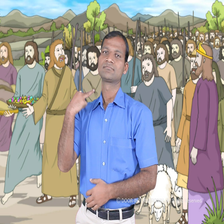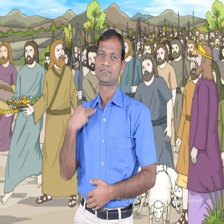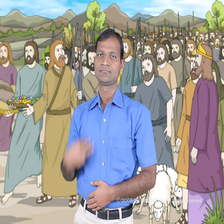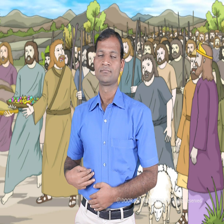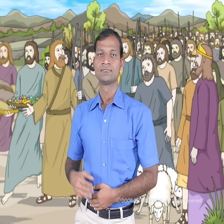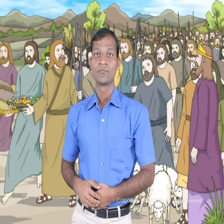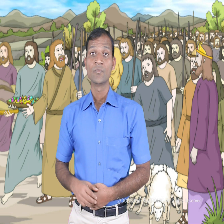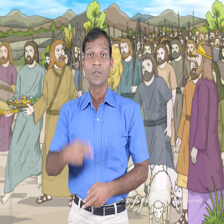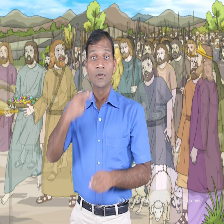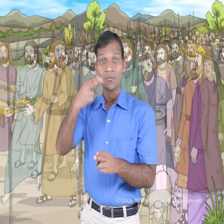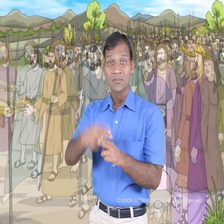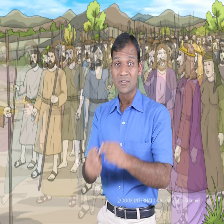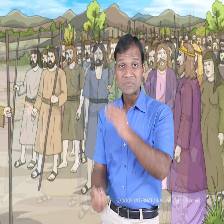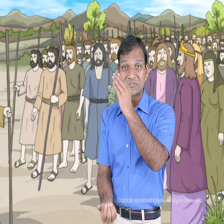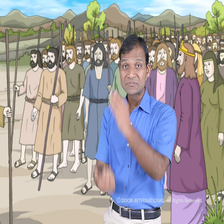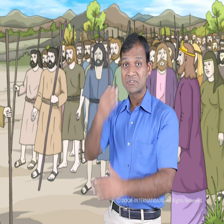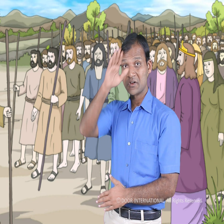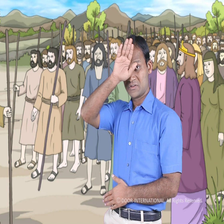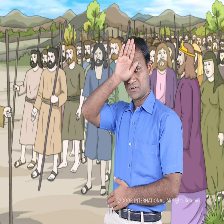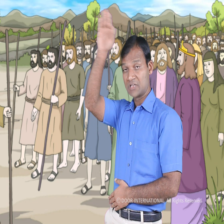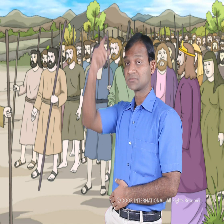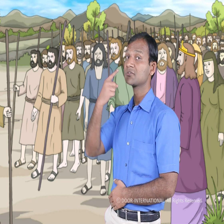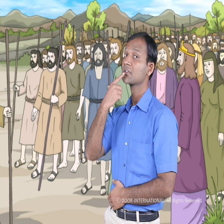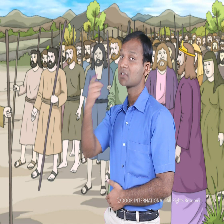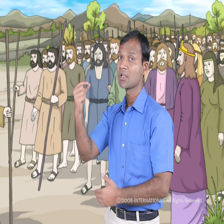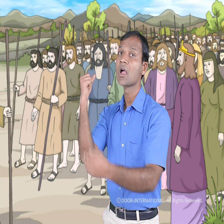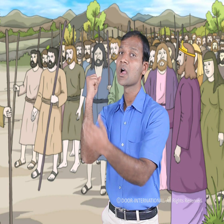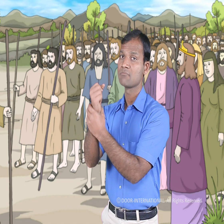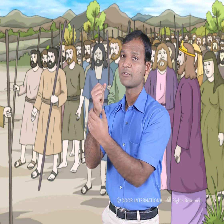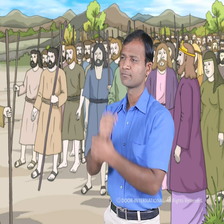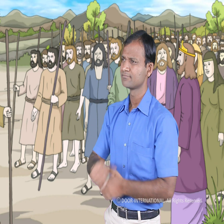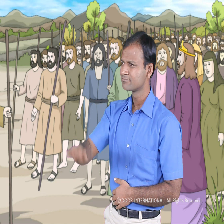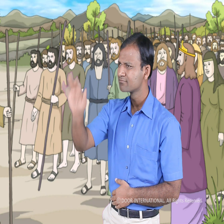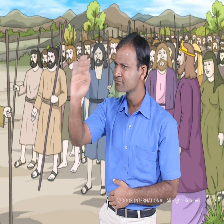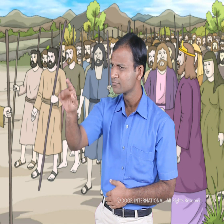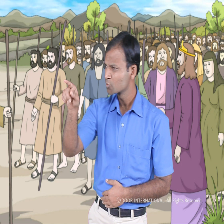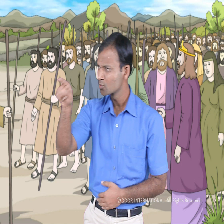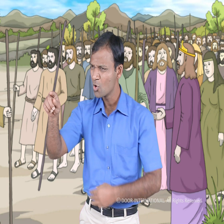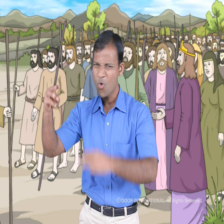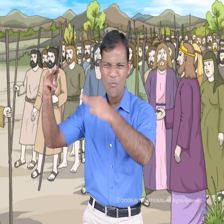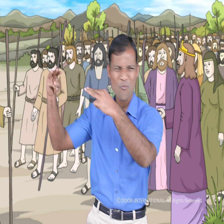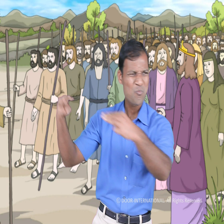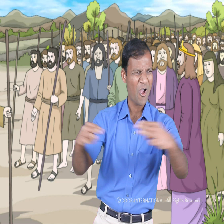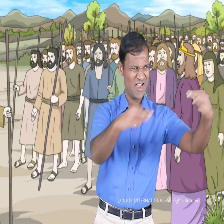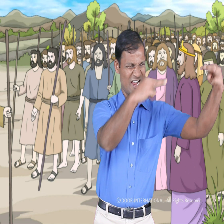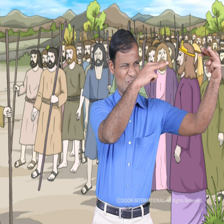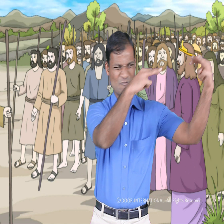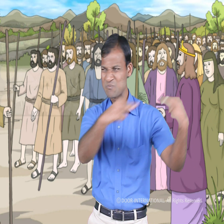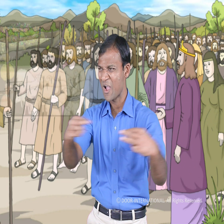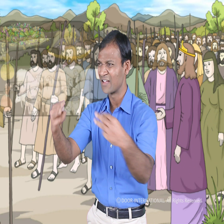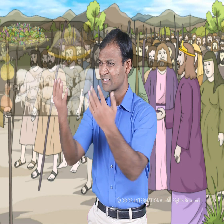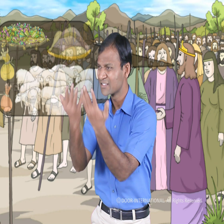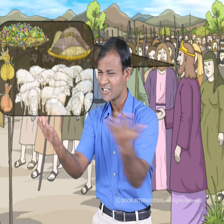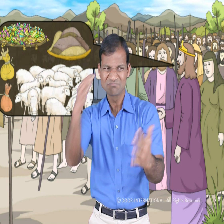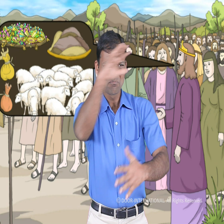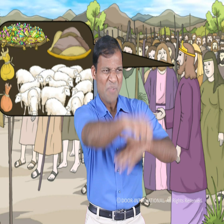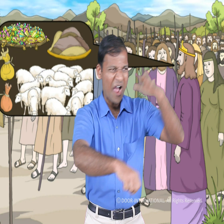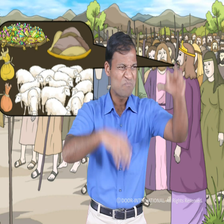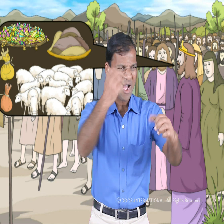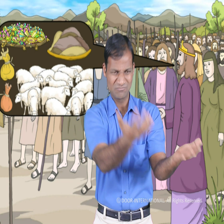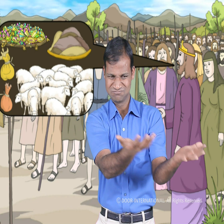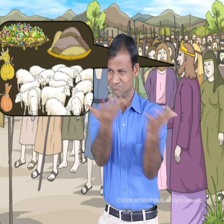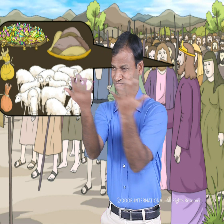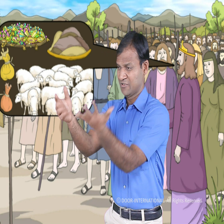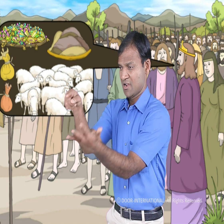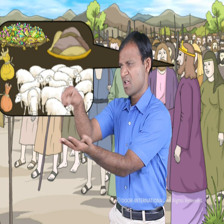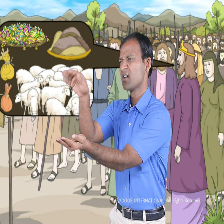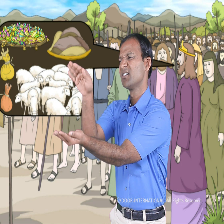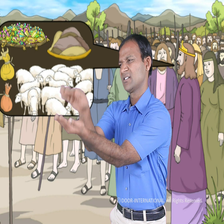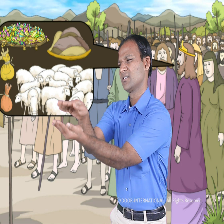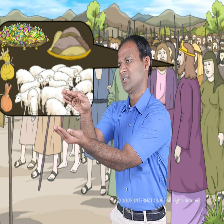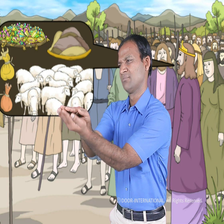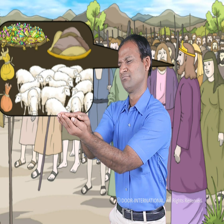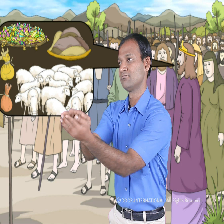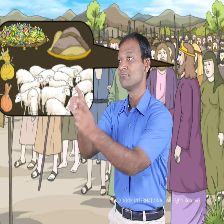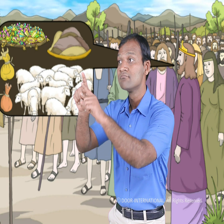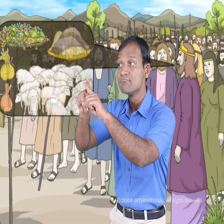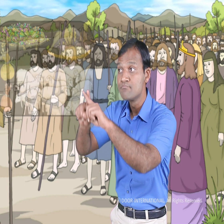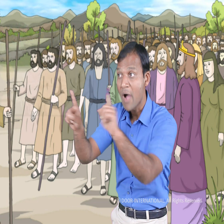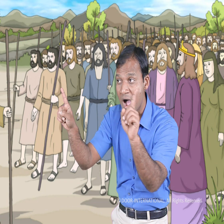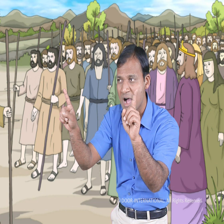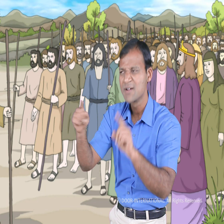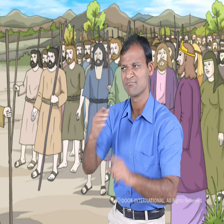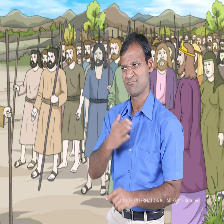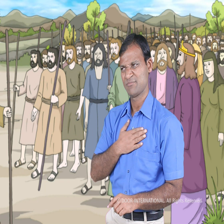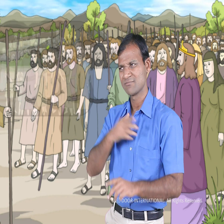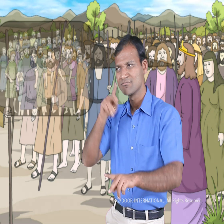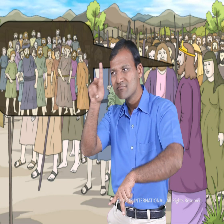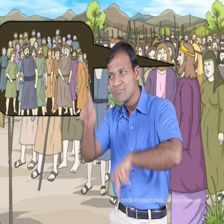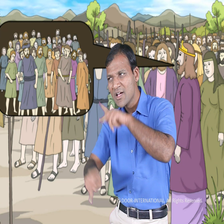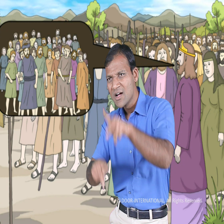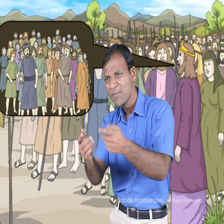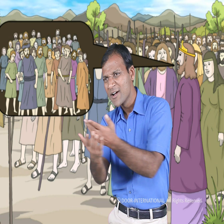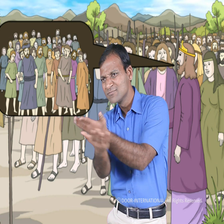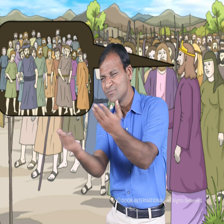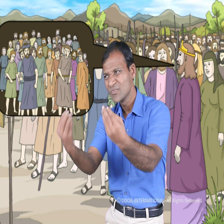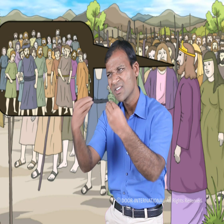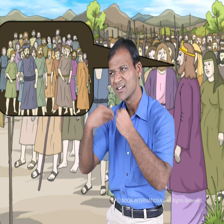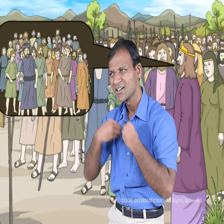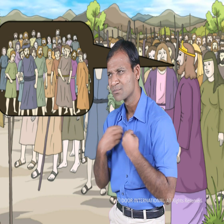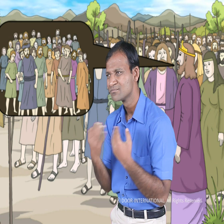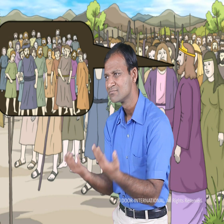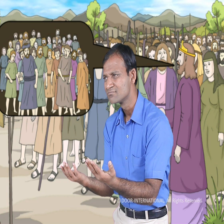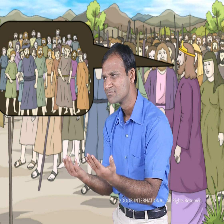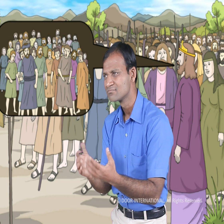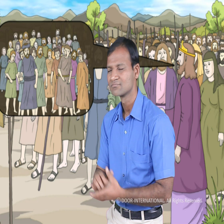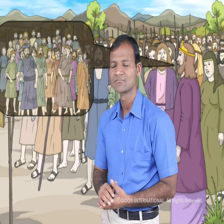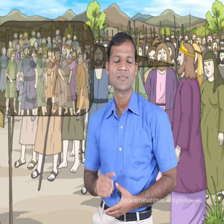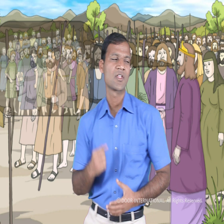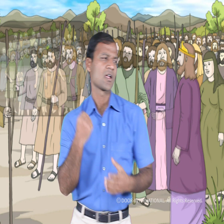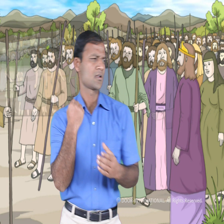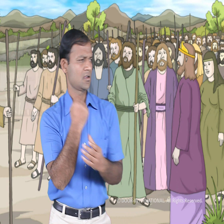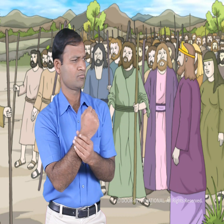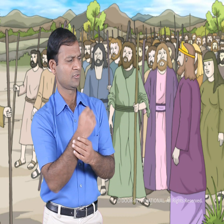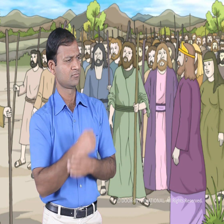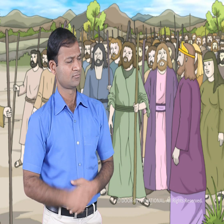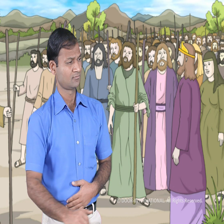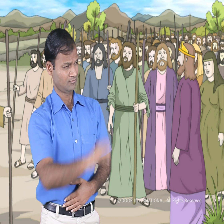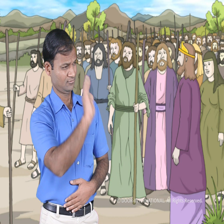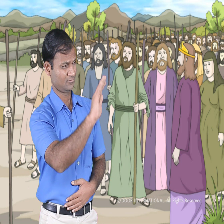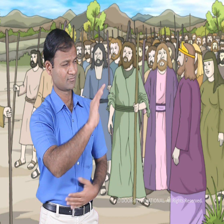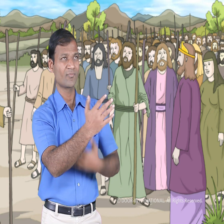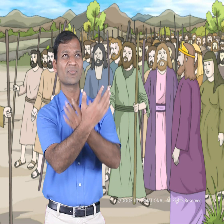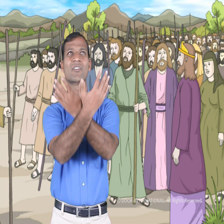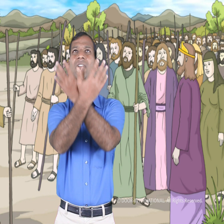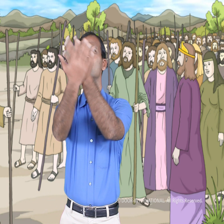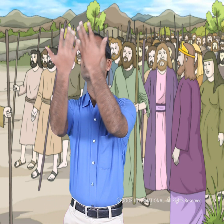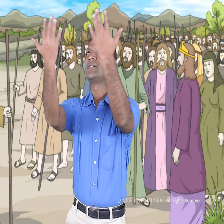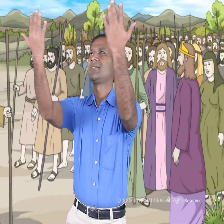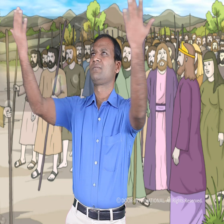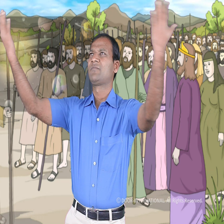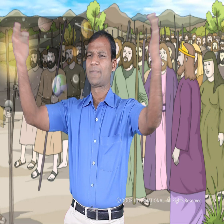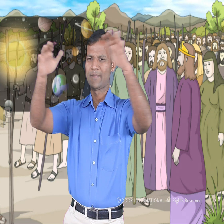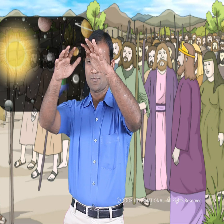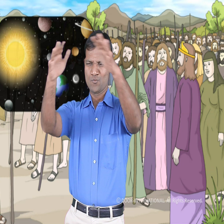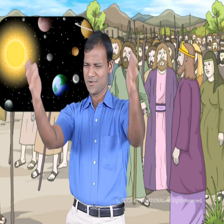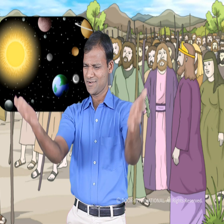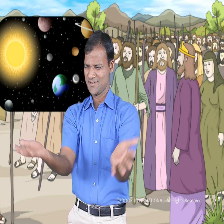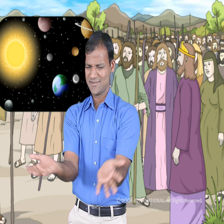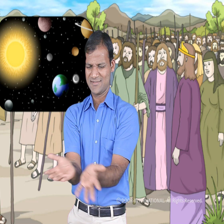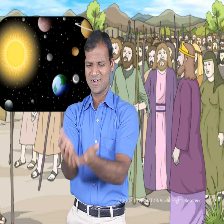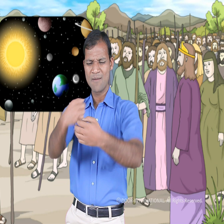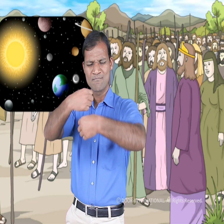The king of Sodom said to Abram, “Give me the people, but take the goods for yourself.”